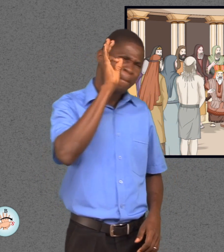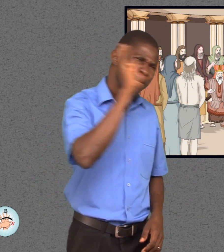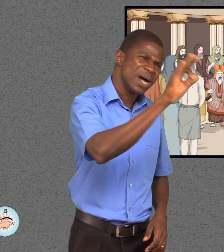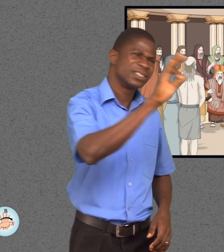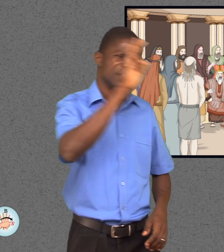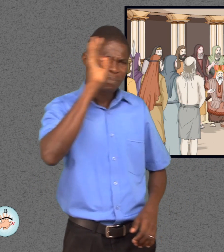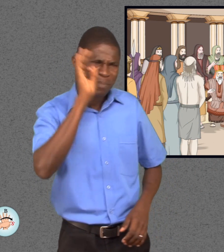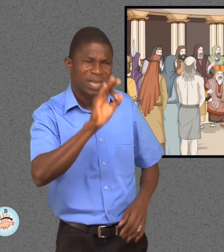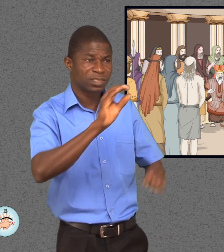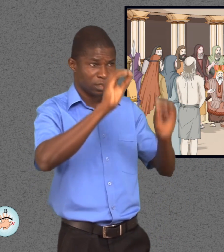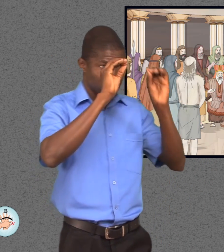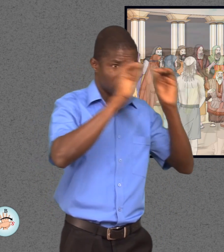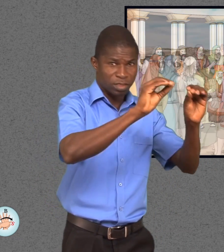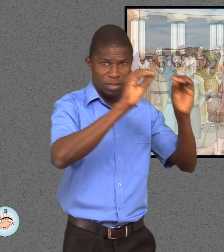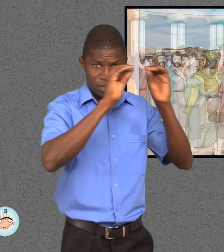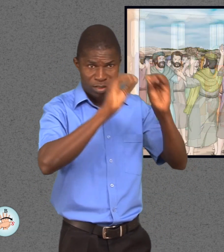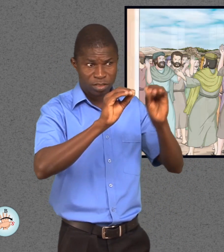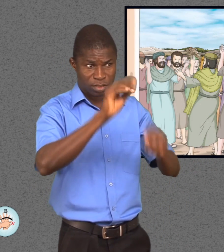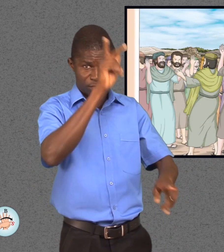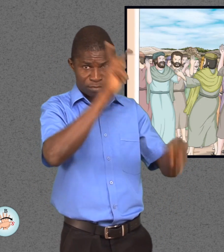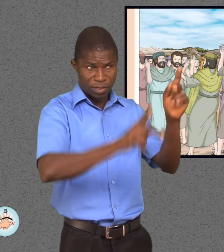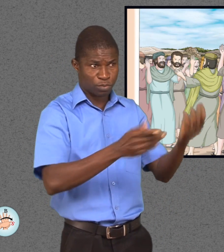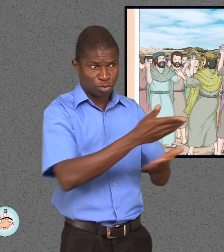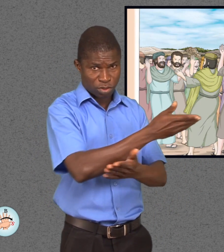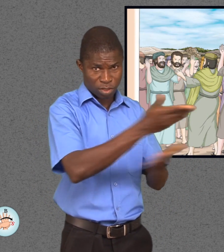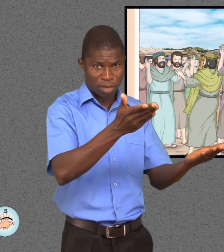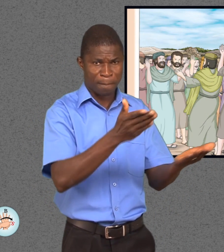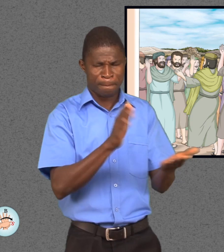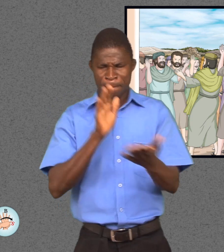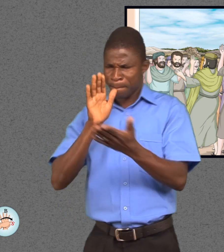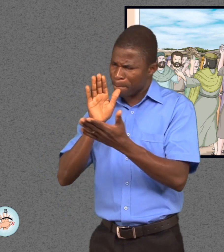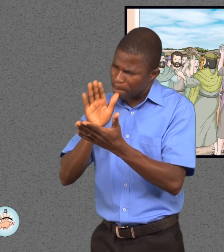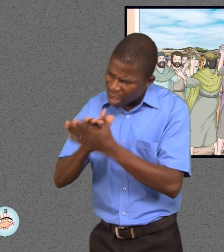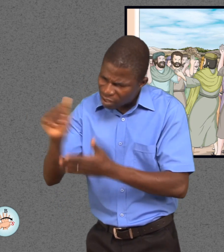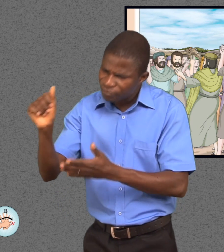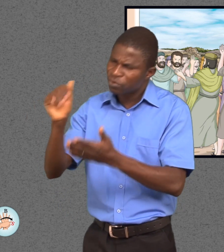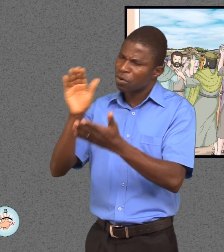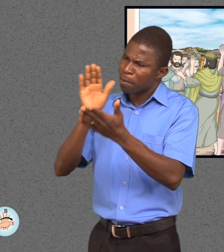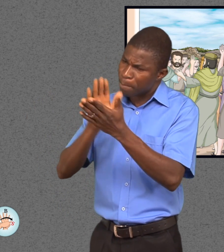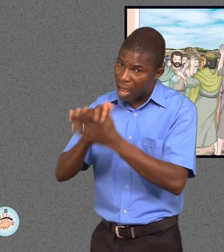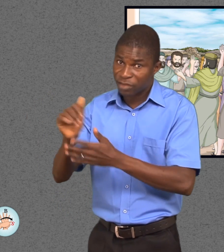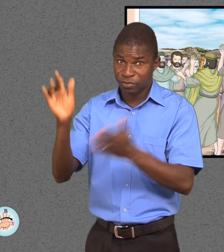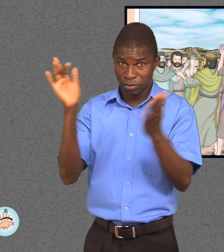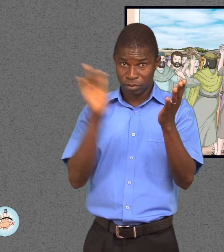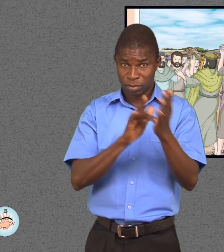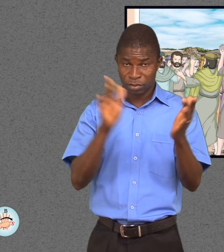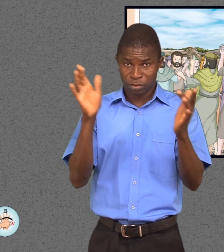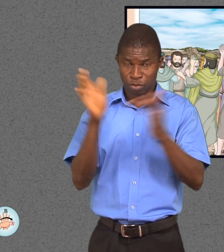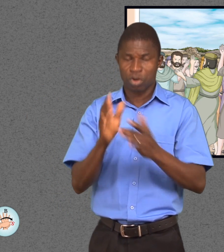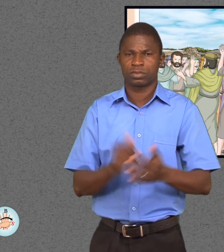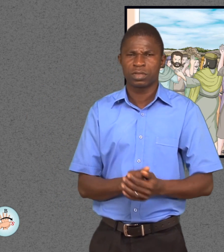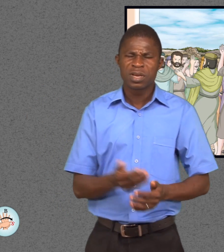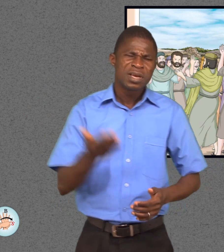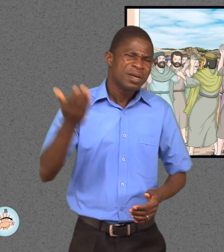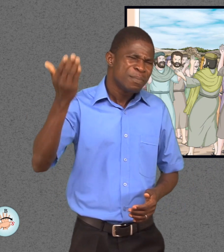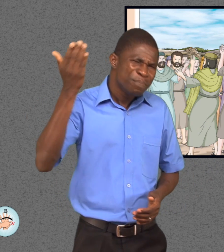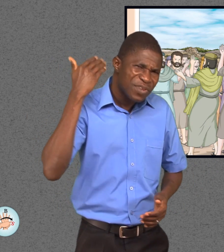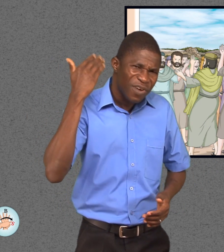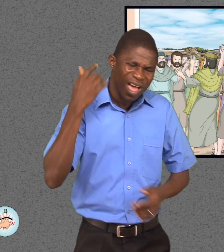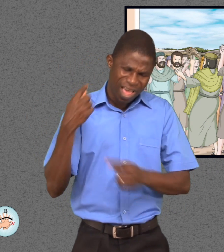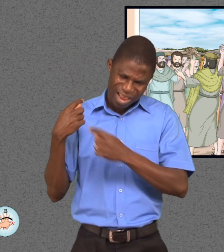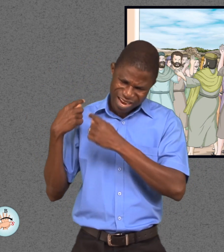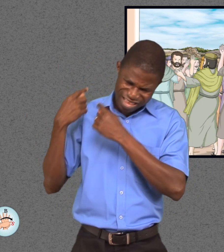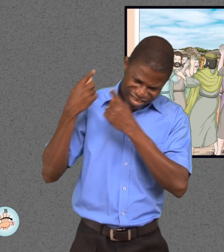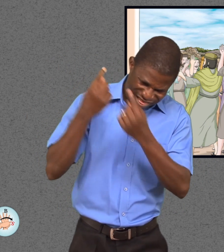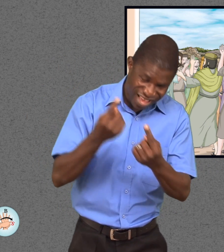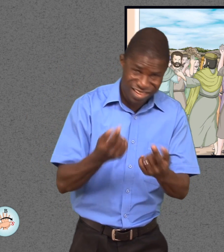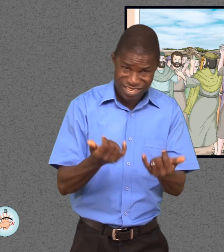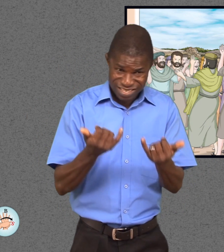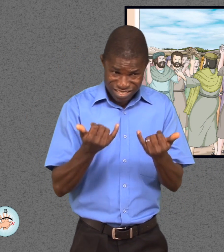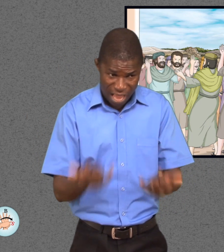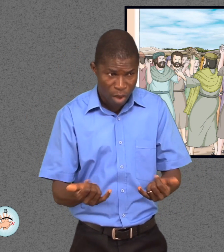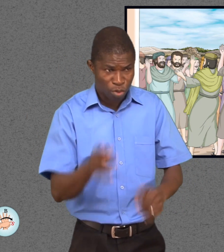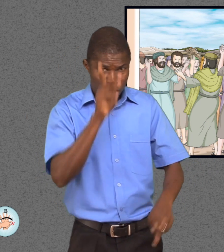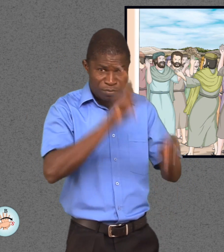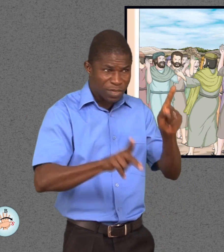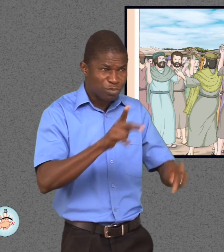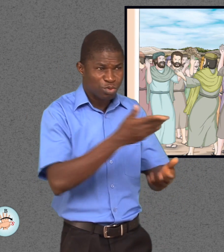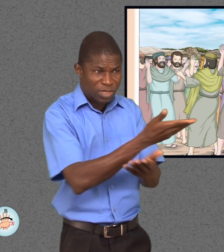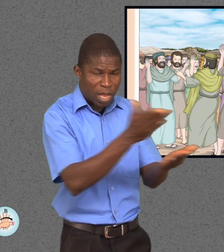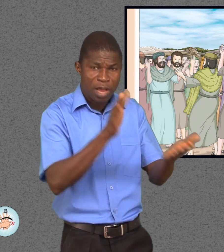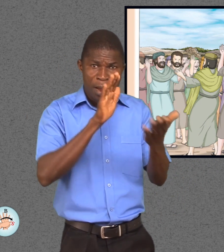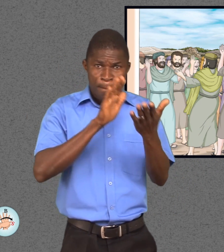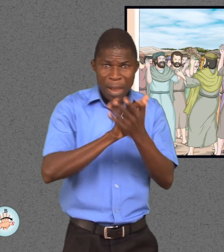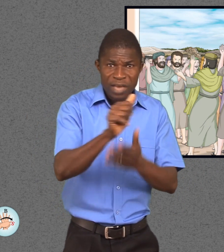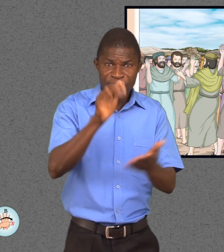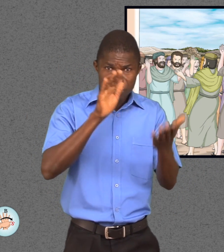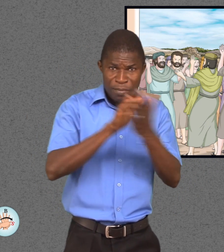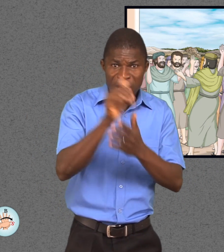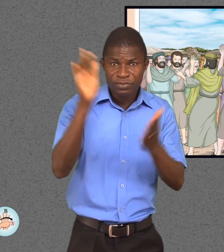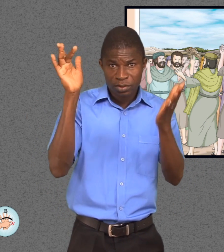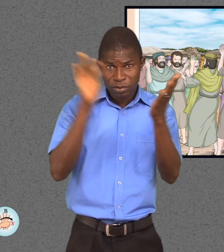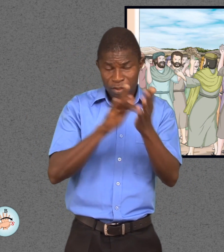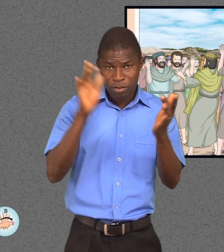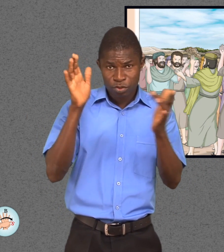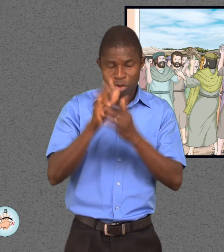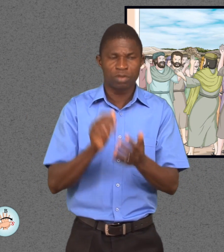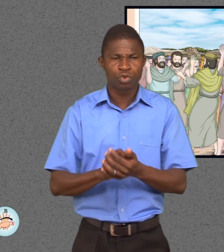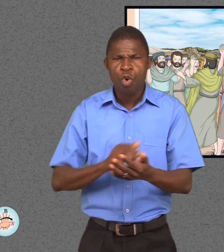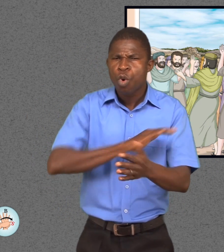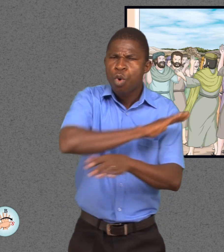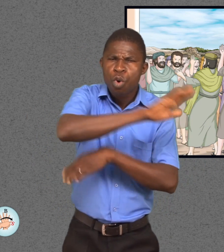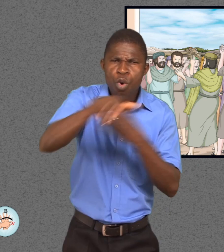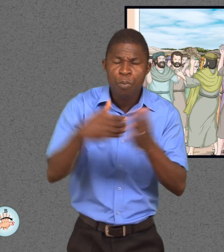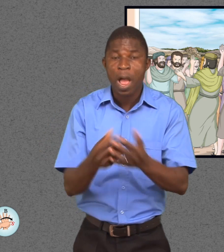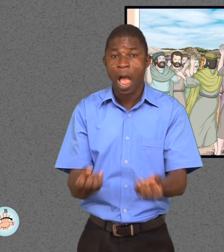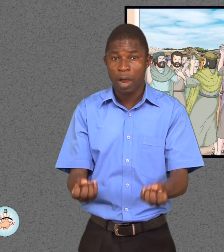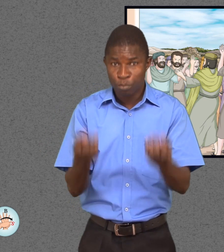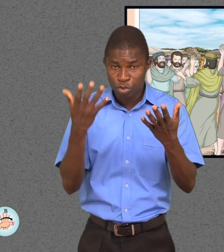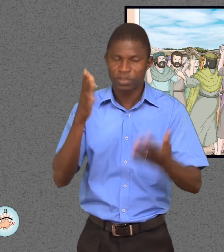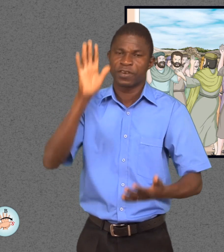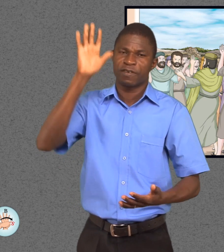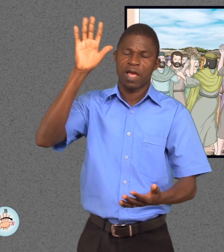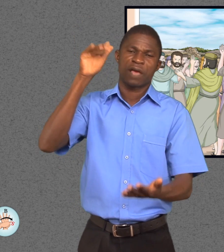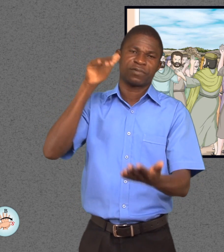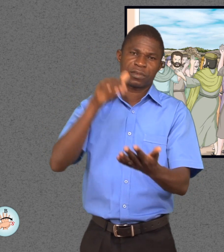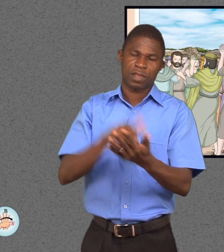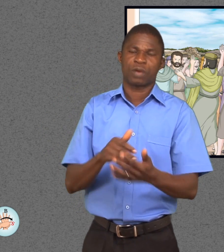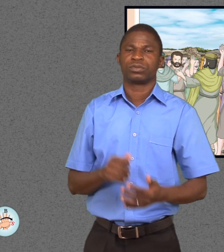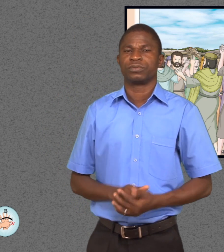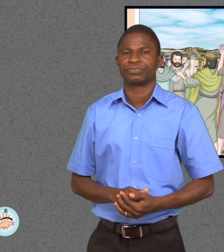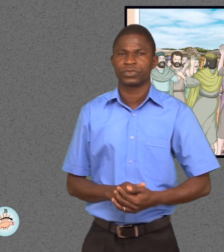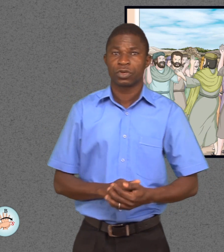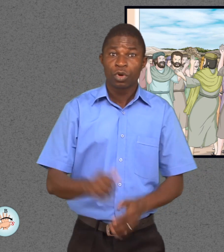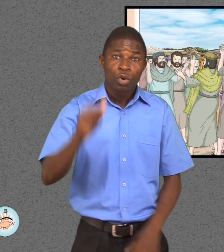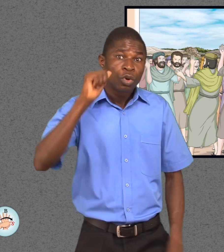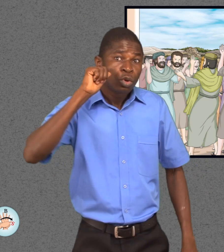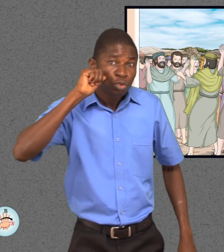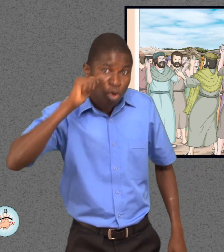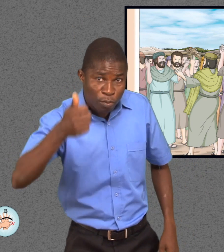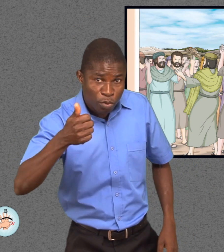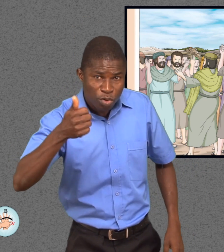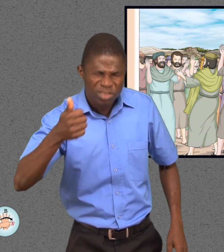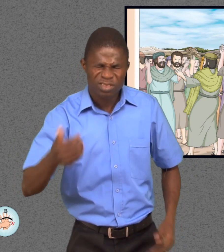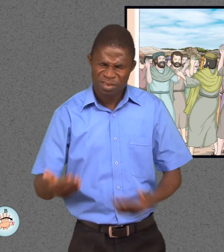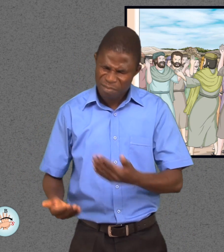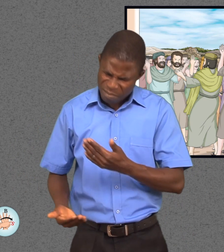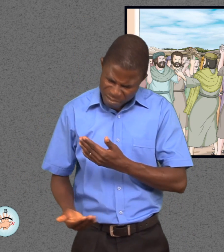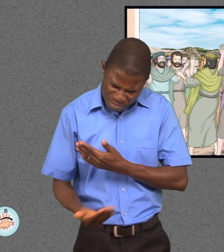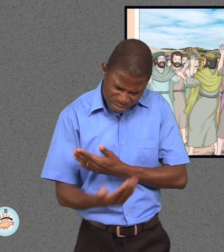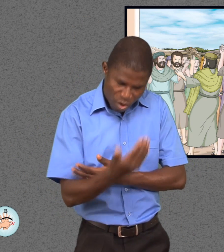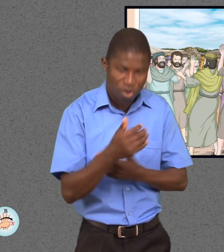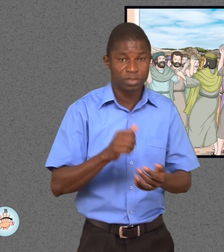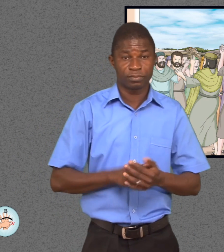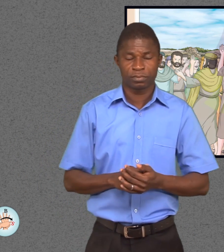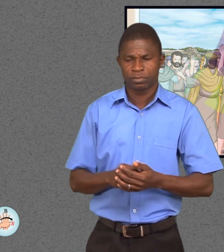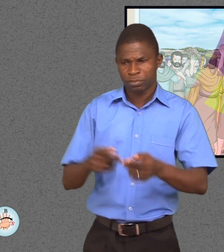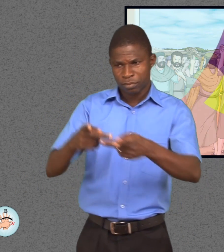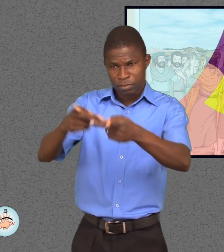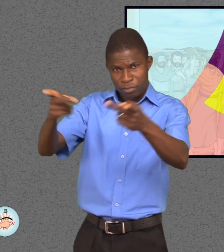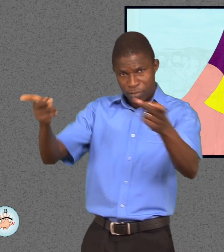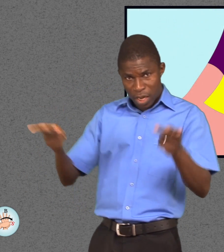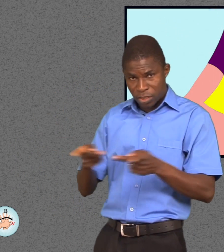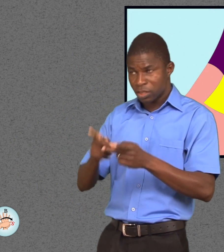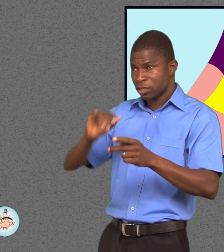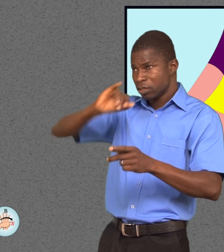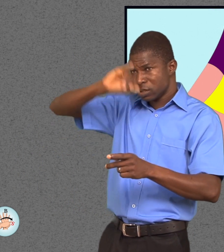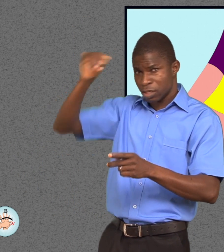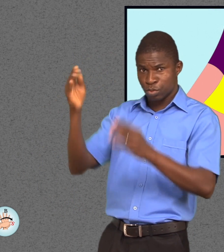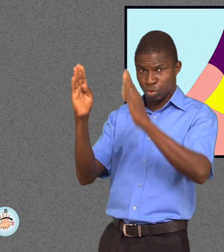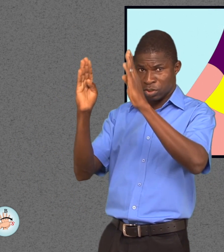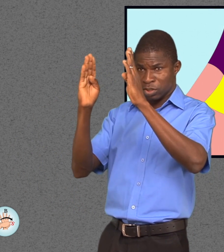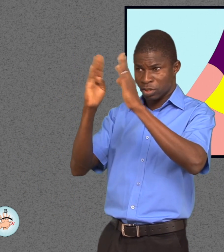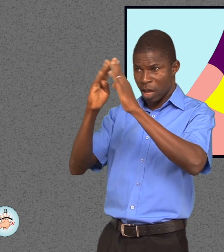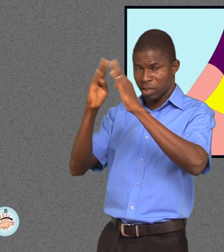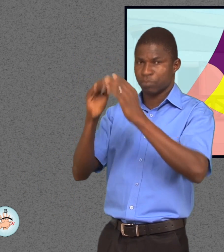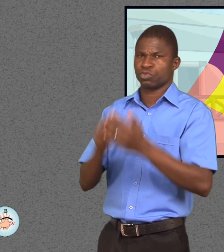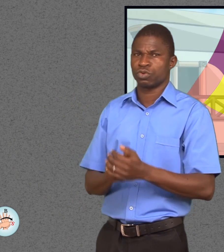But many who heard the message believed, and the number of men grew to about five thousand.